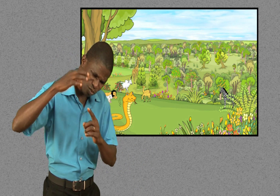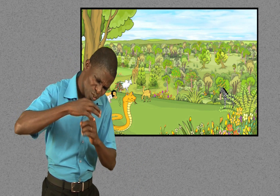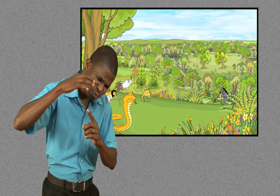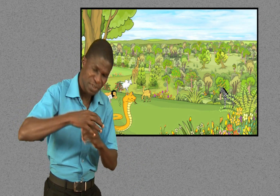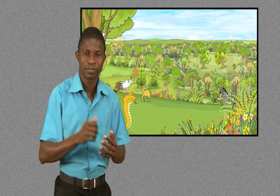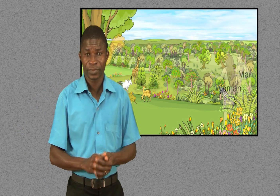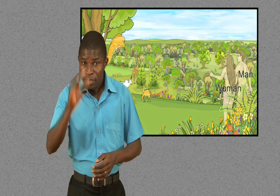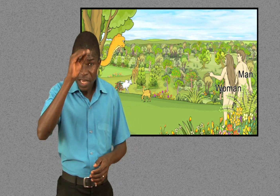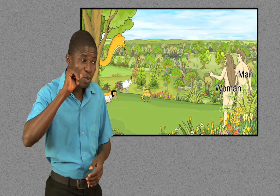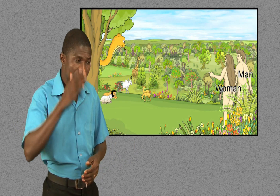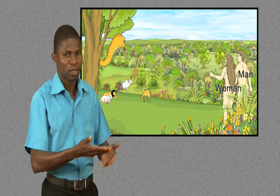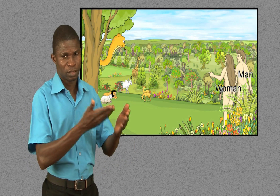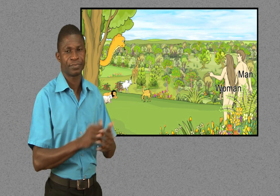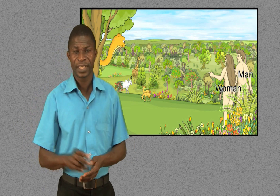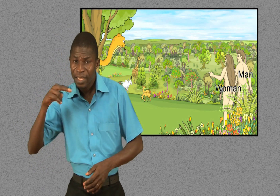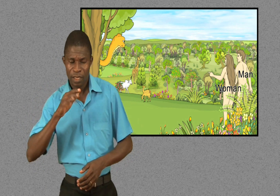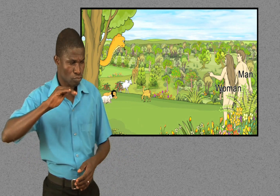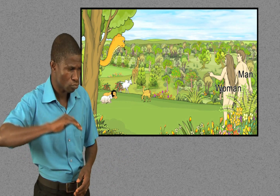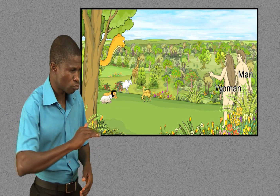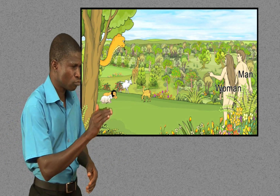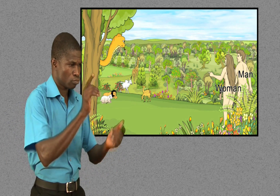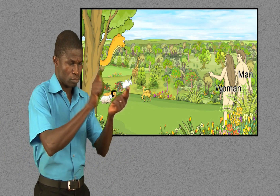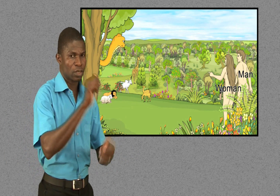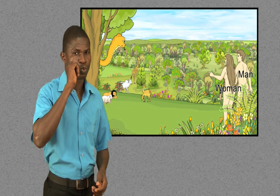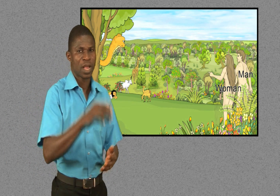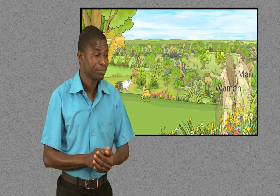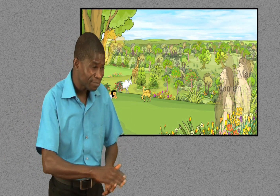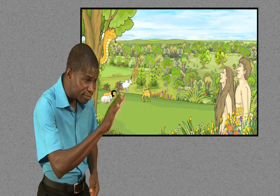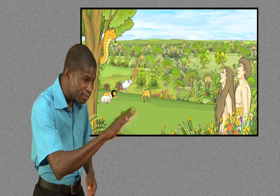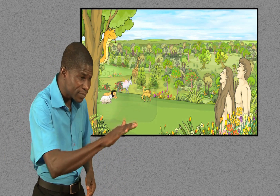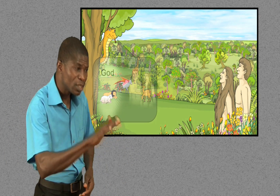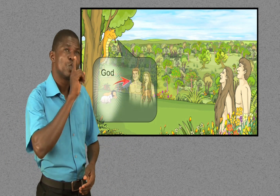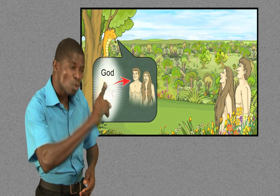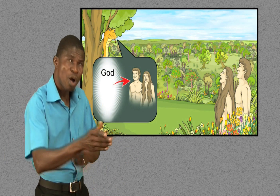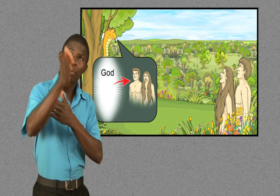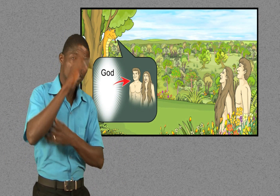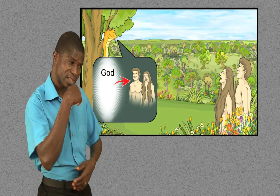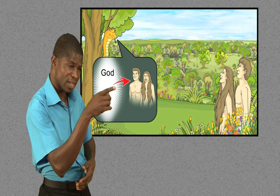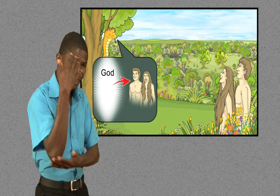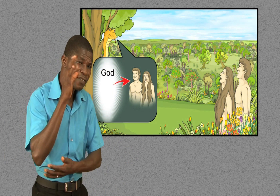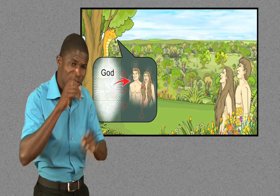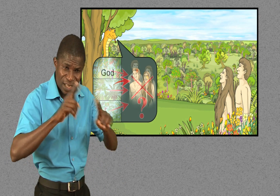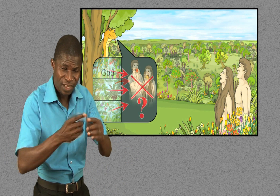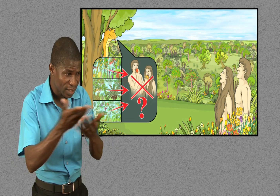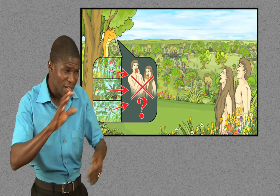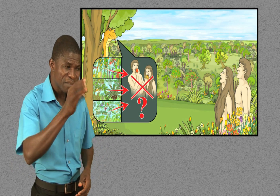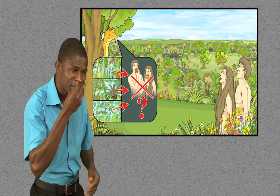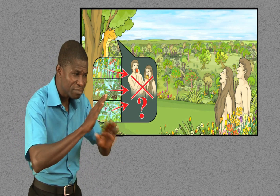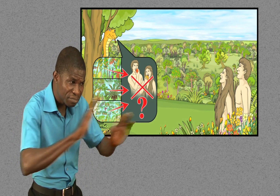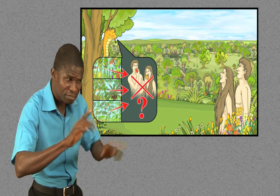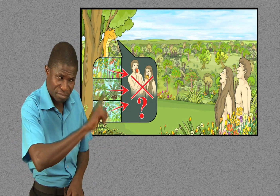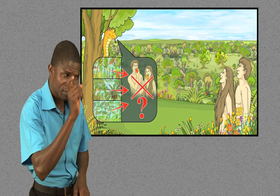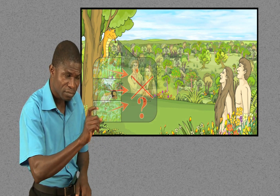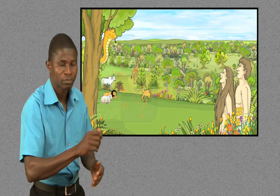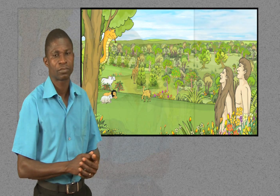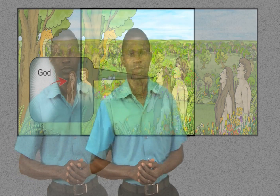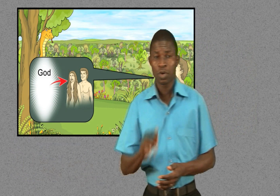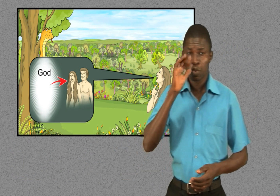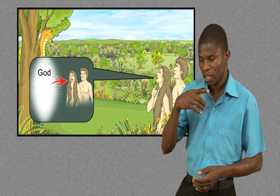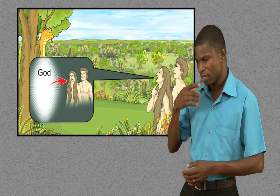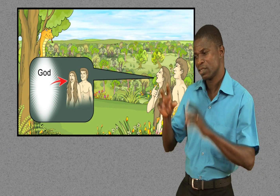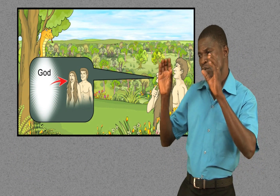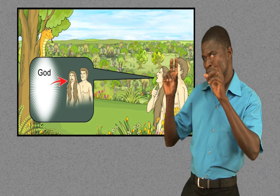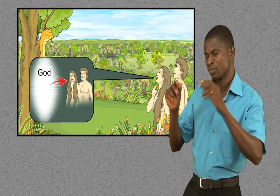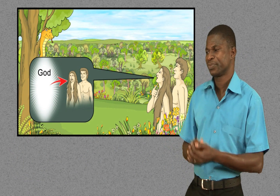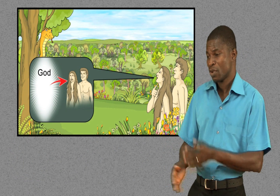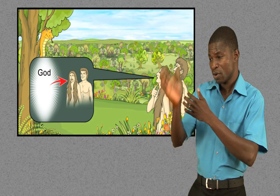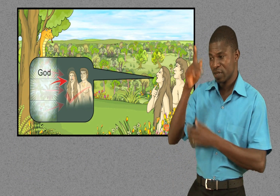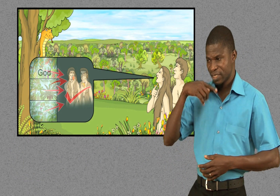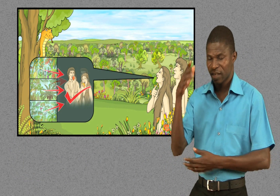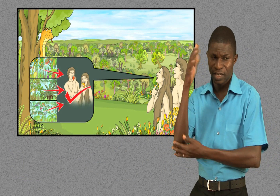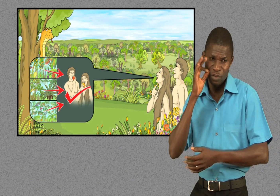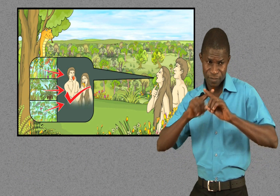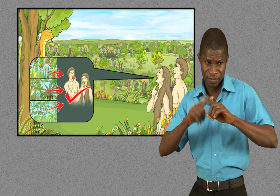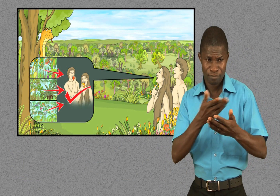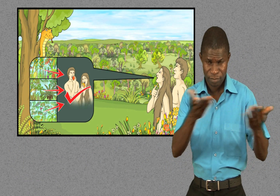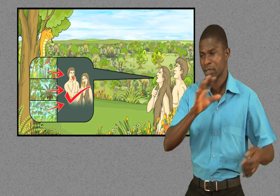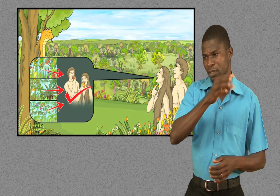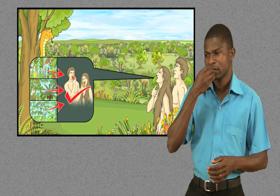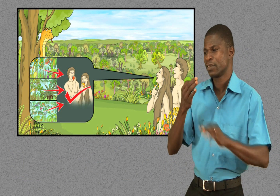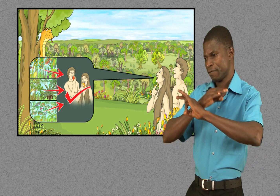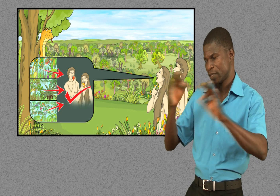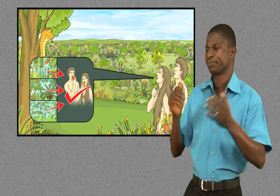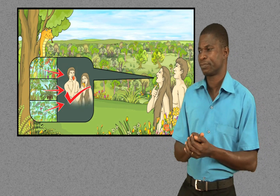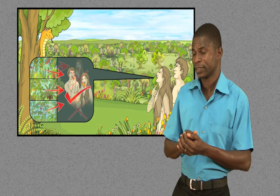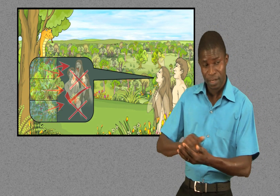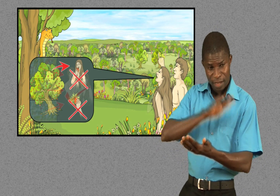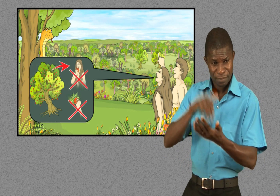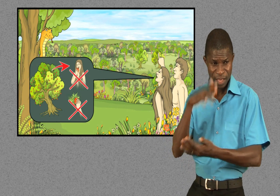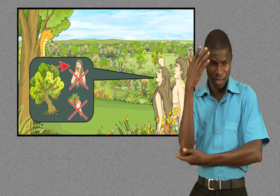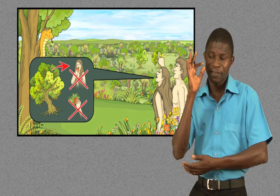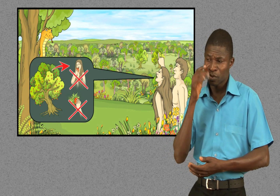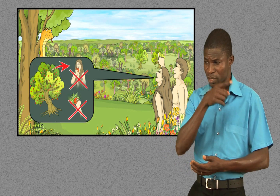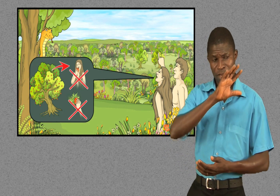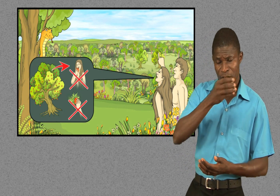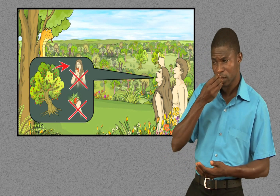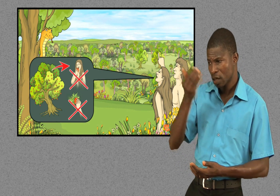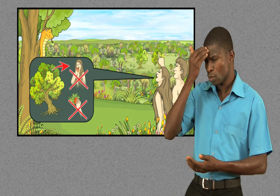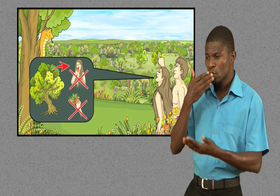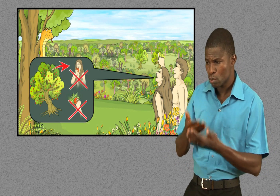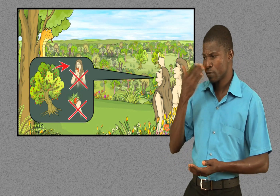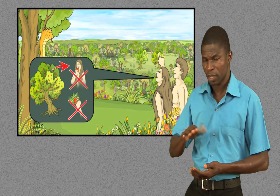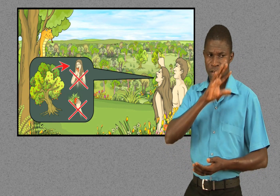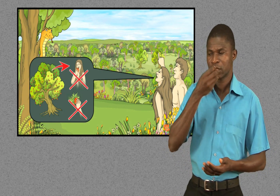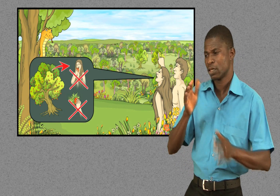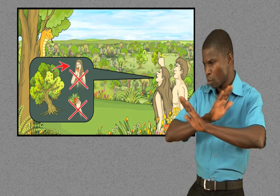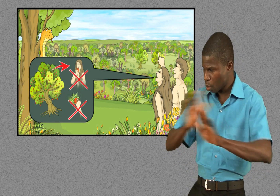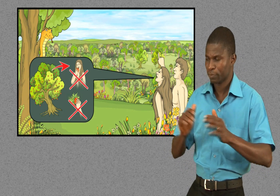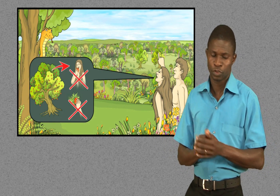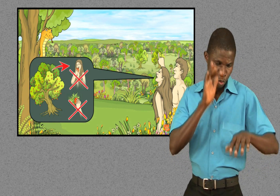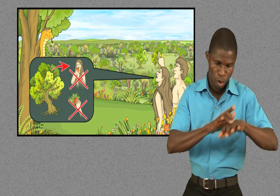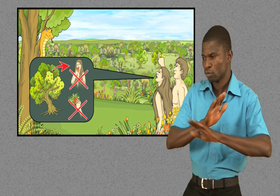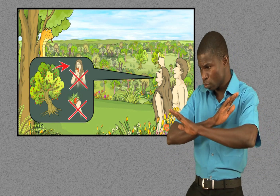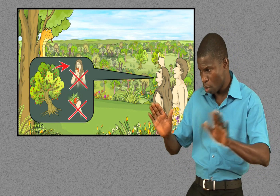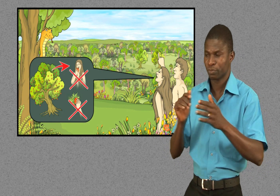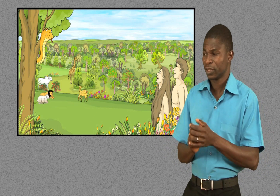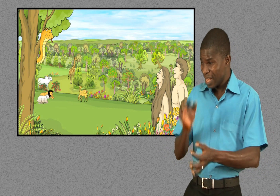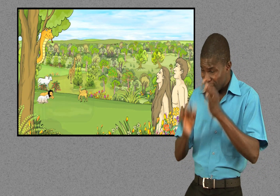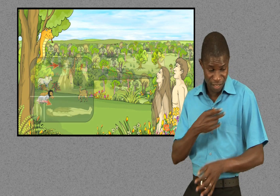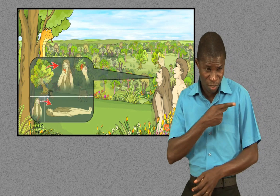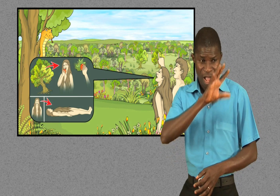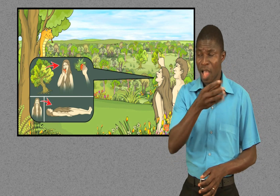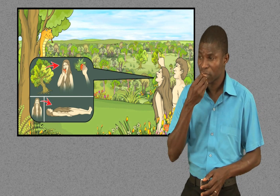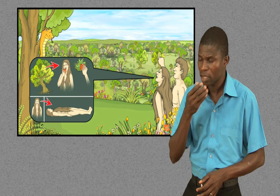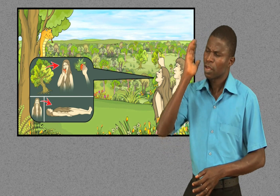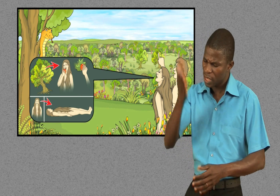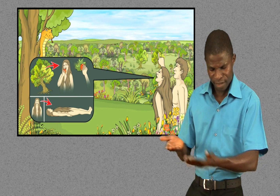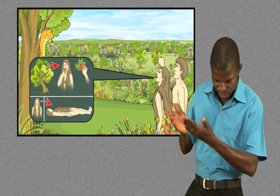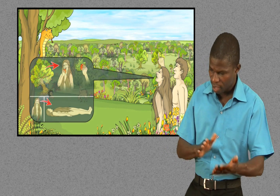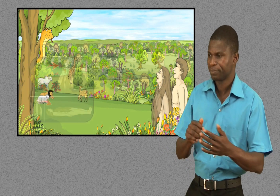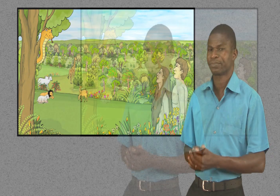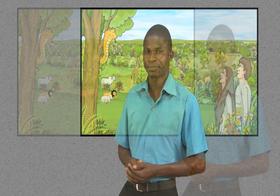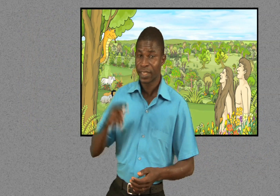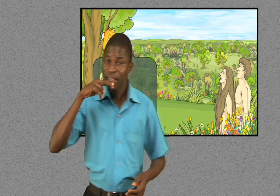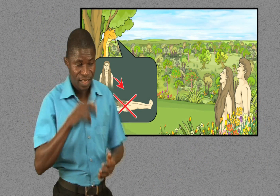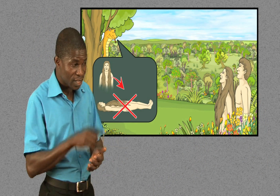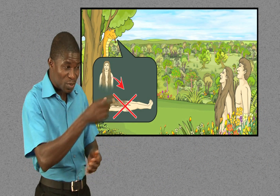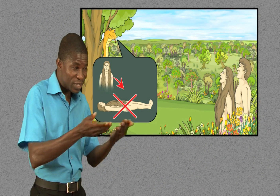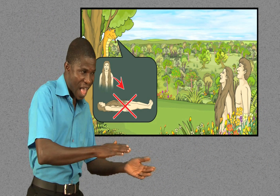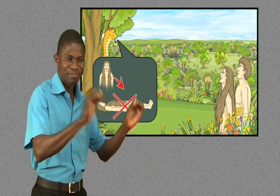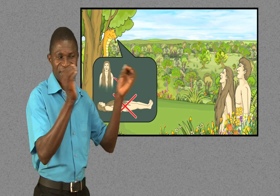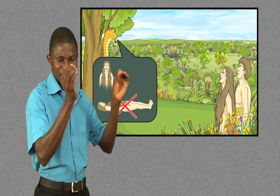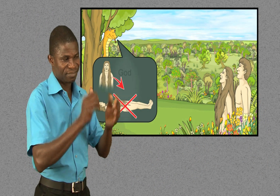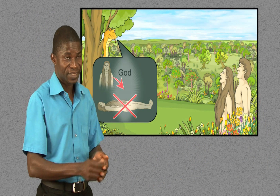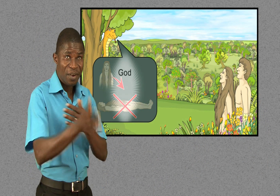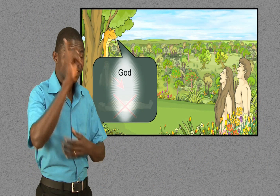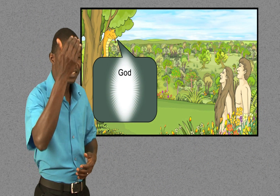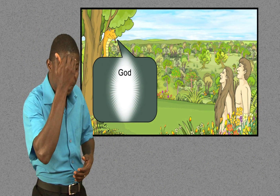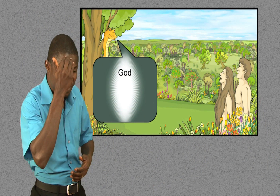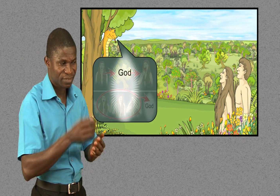And he said to the woman, “Did God really say, ‘You must not eat from any tree in the garden?’” The woman answered the serpent, “We may eat the fruit of the trees of the garden, but about the fruit of the tree in the middle of the garden, God has said, ‘You must not eat of it or touch it, or you will die.’” “You will not surely die,” the serpent told her.